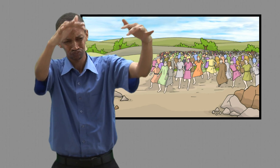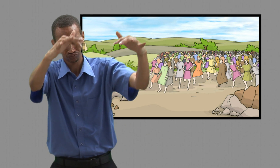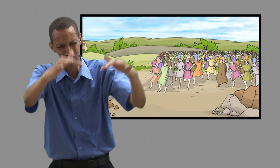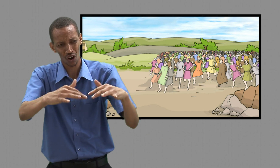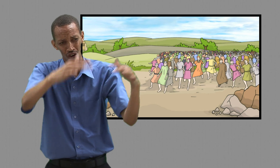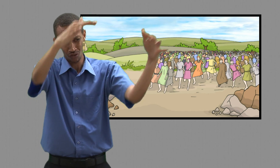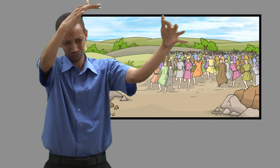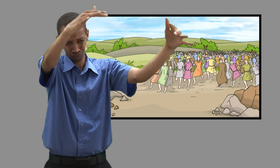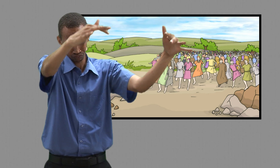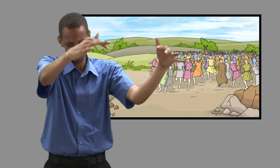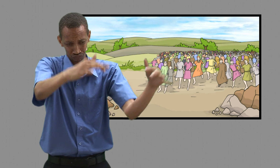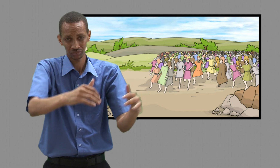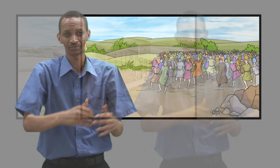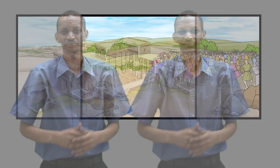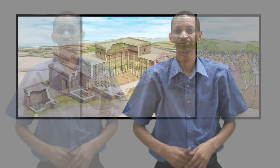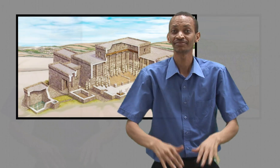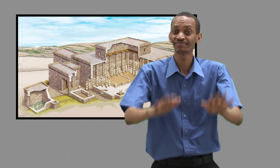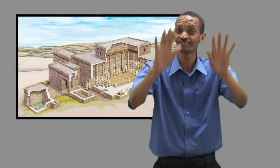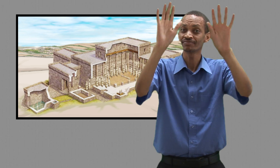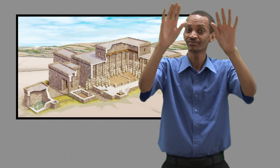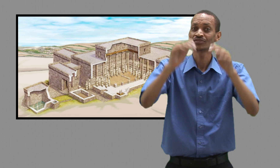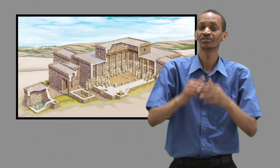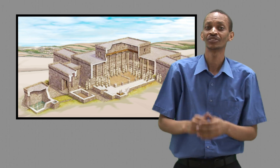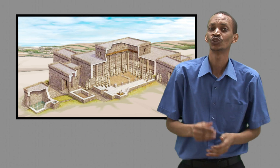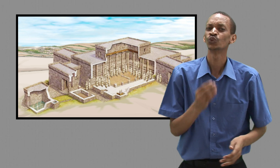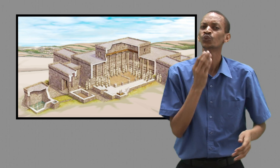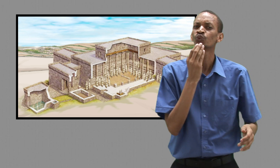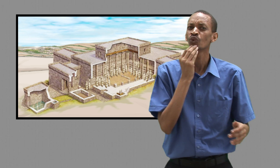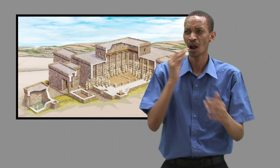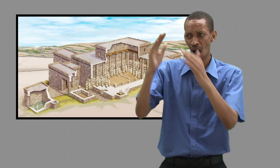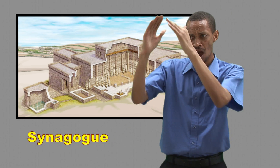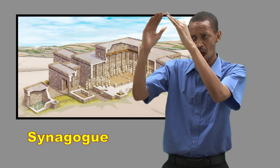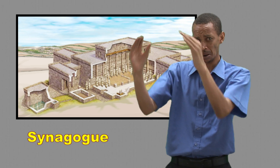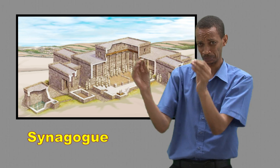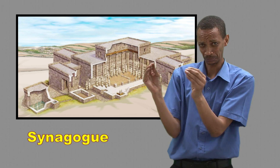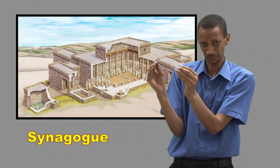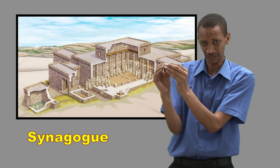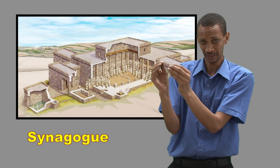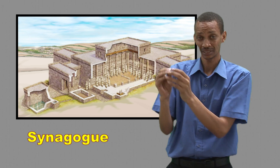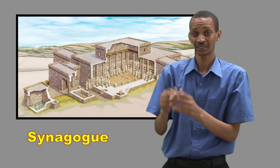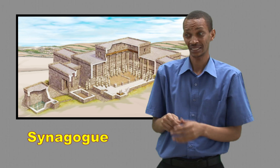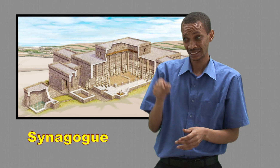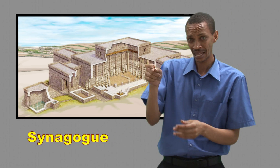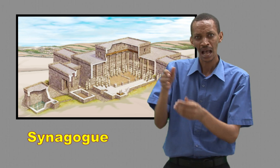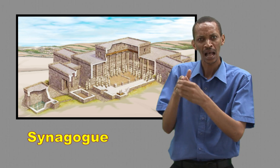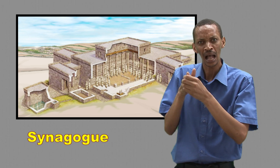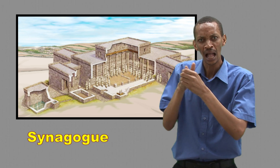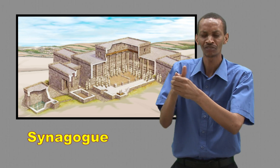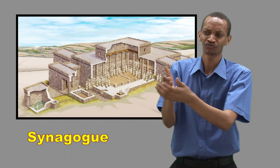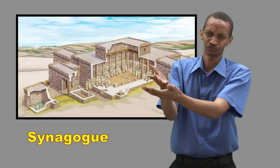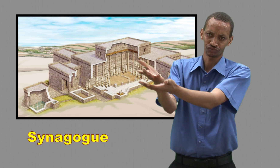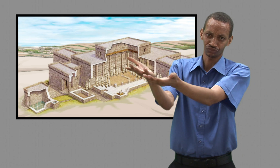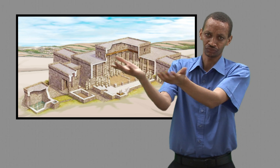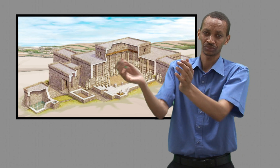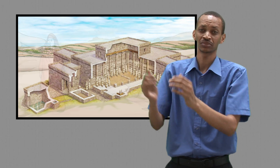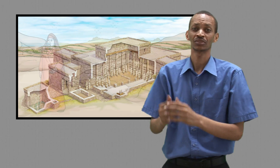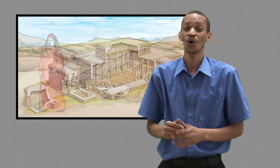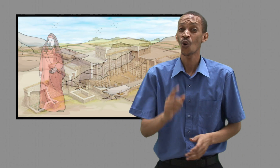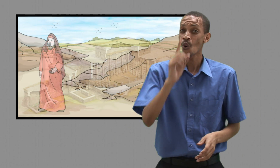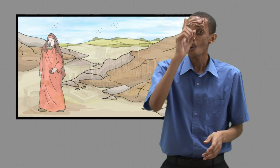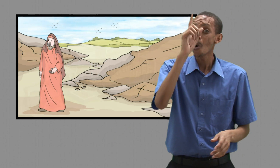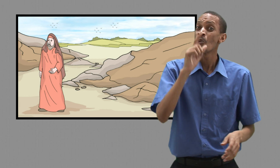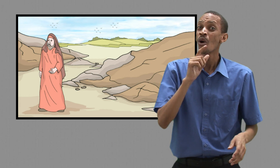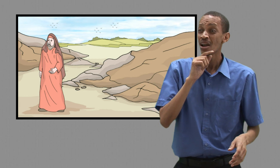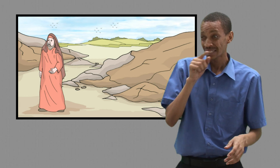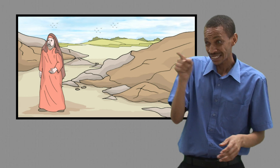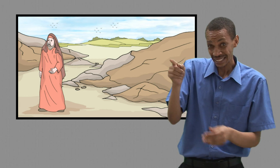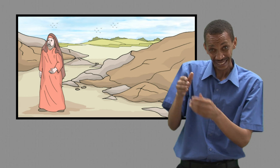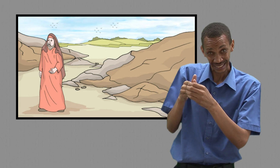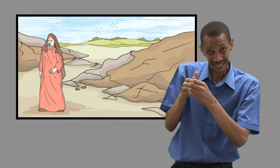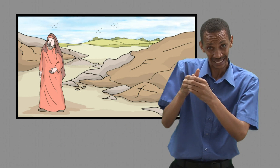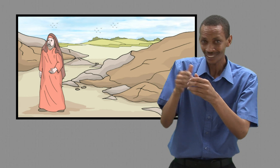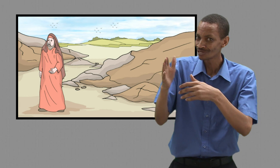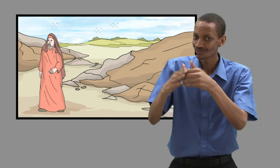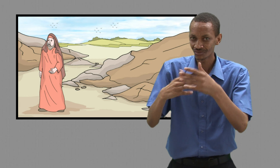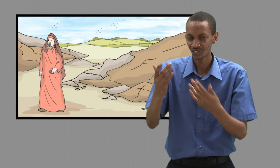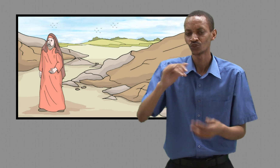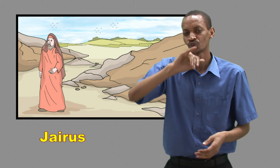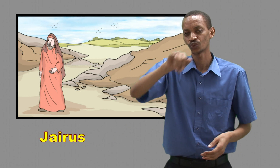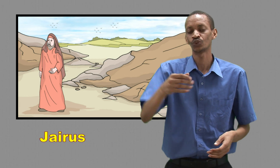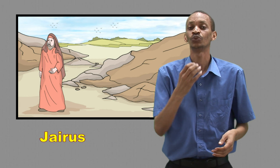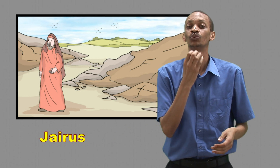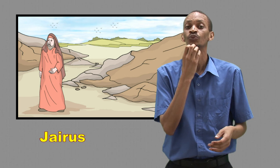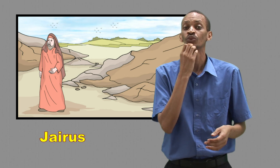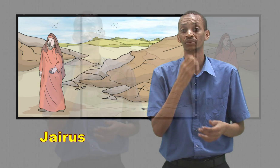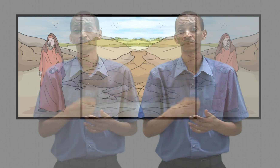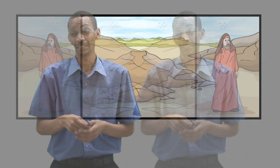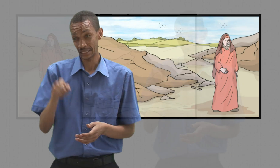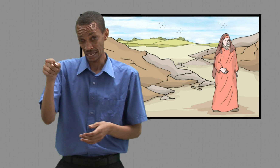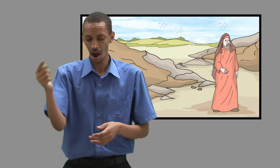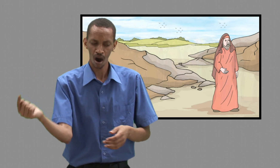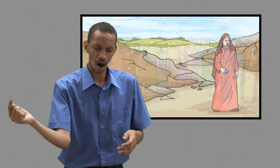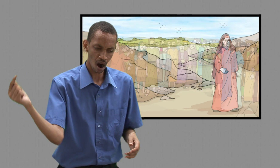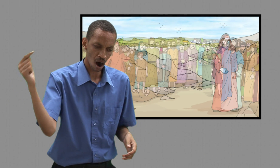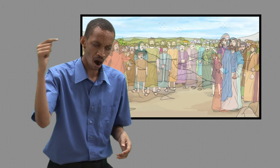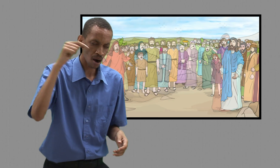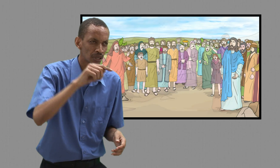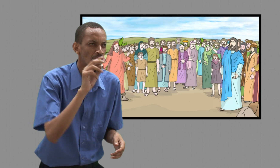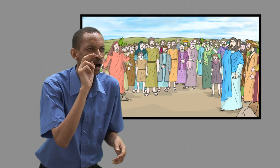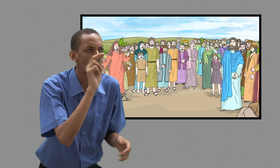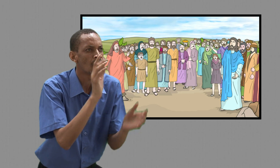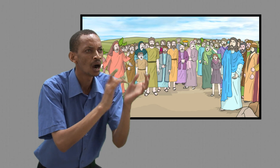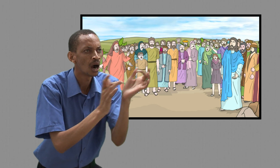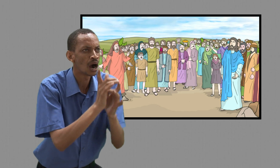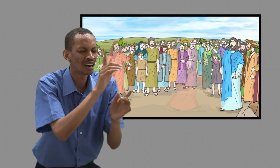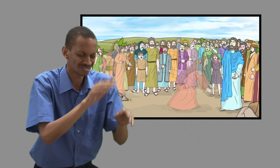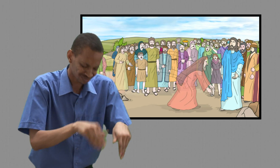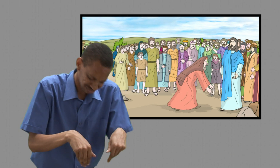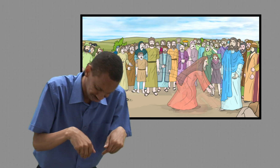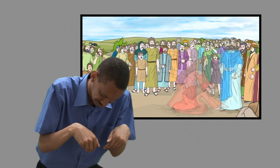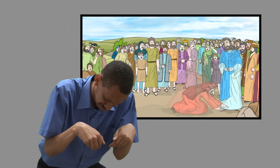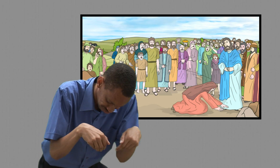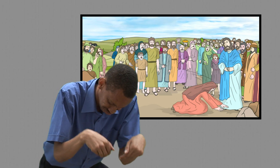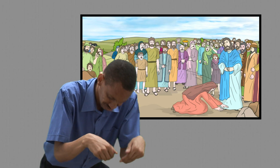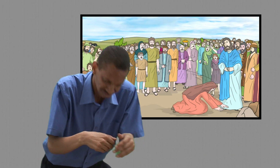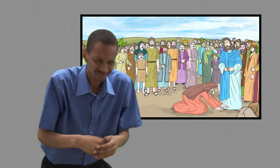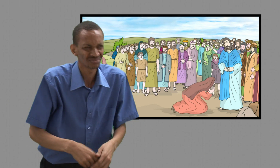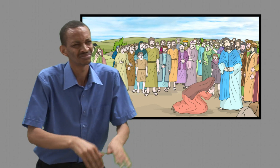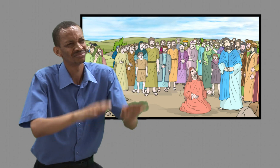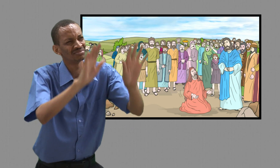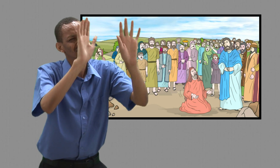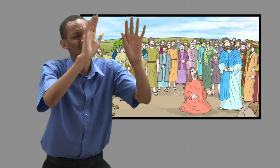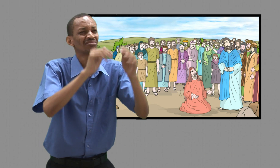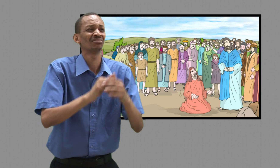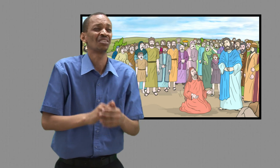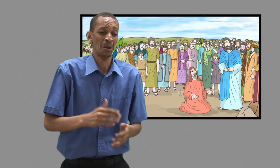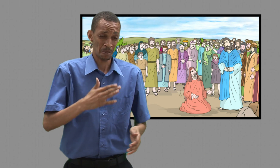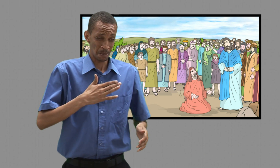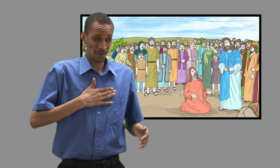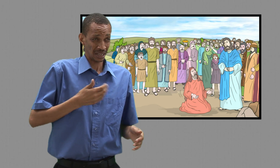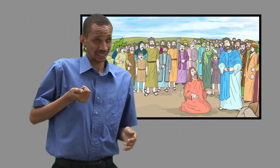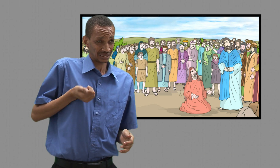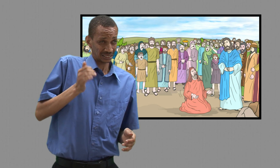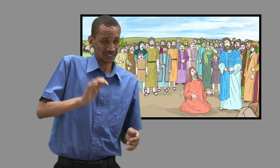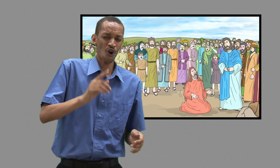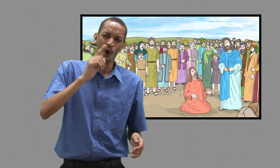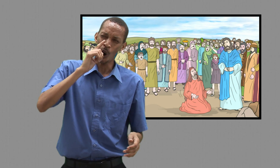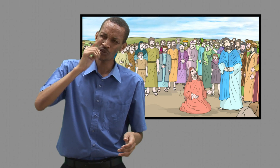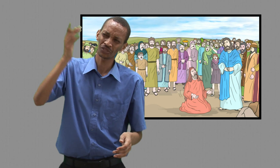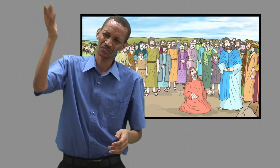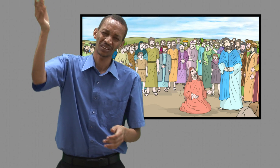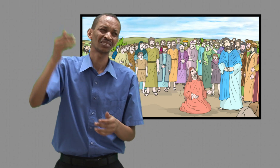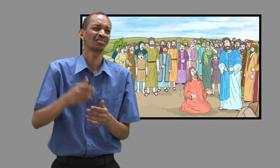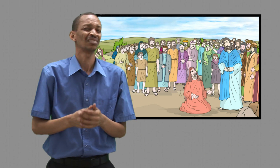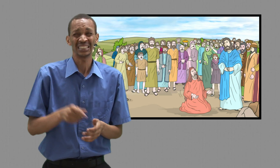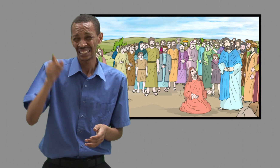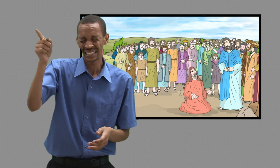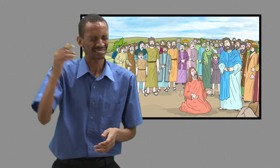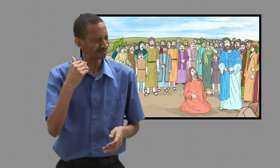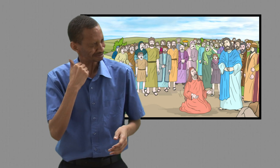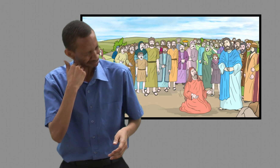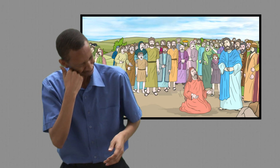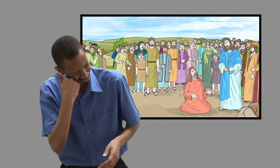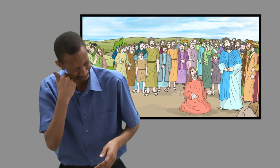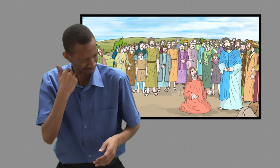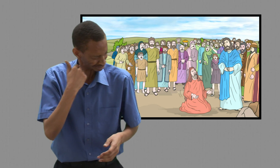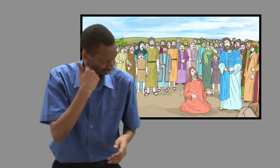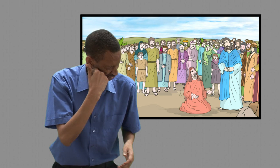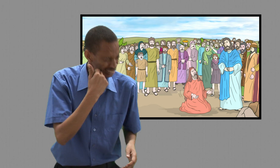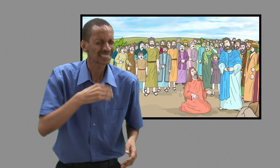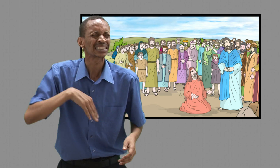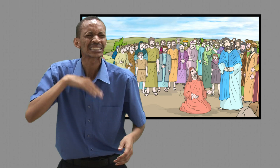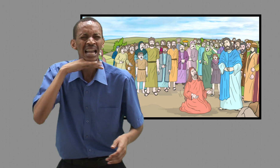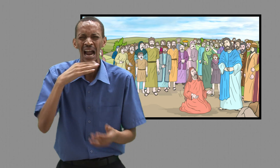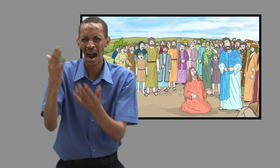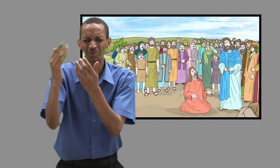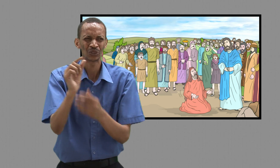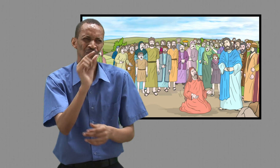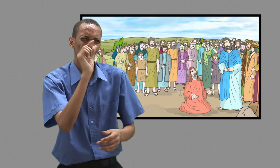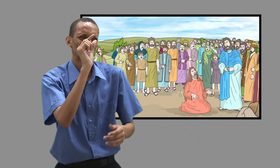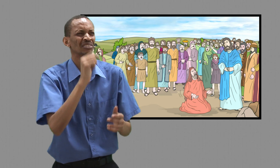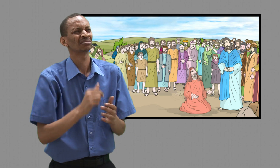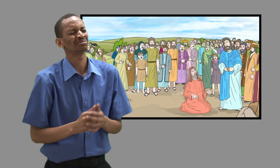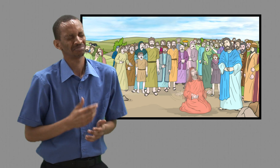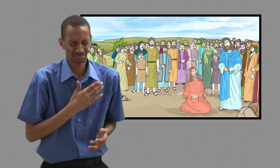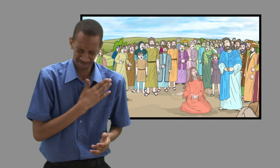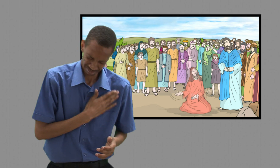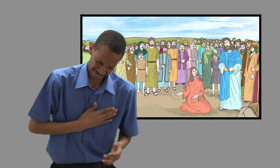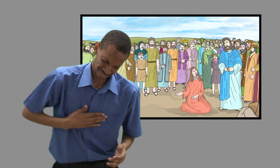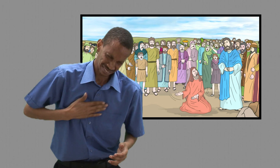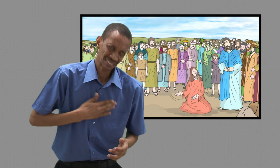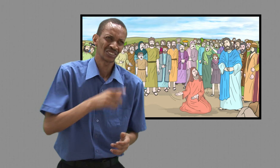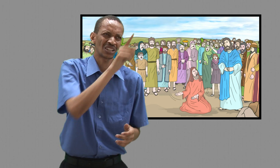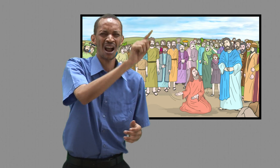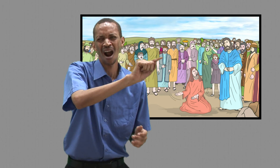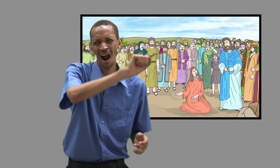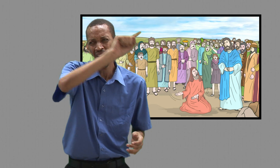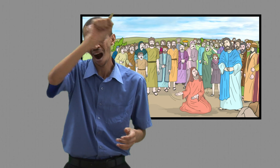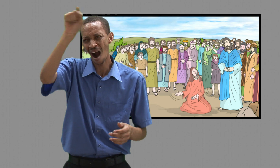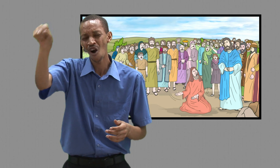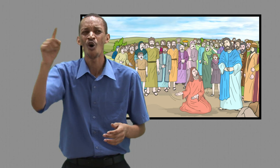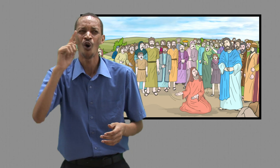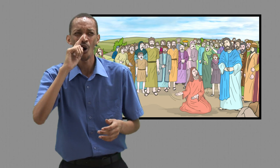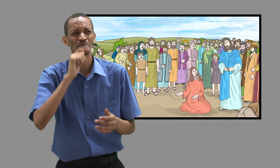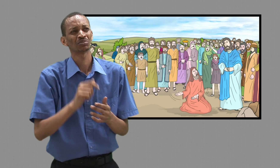A synagogue leader named Jairus arrived, and seeing Jesus, he fell at His feet and pleaded with Him urgently, “My little daughter is near death.